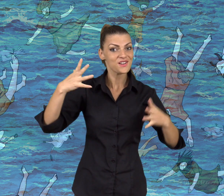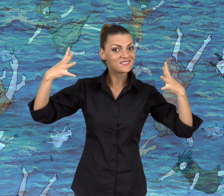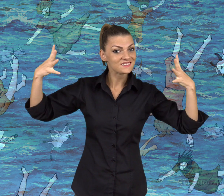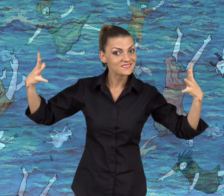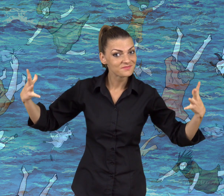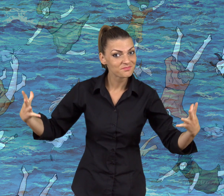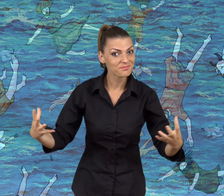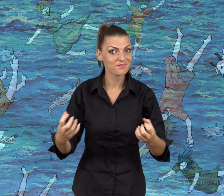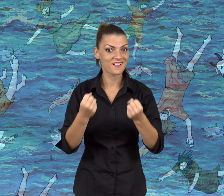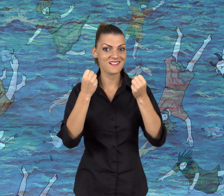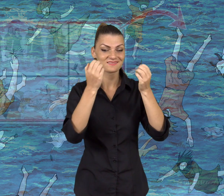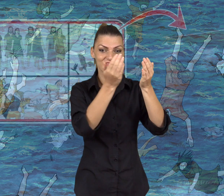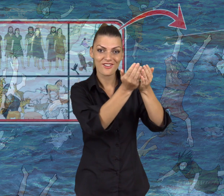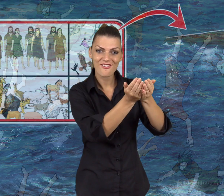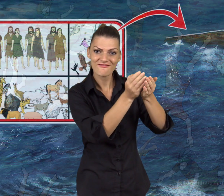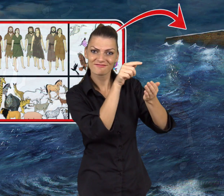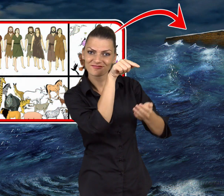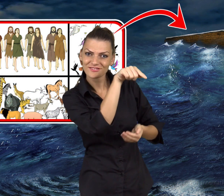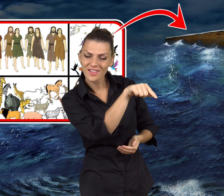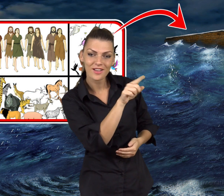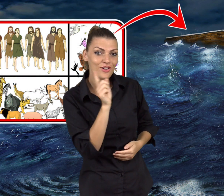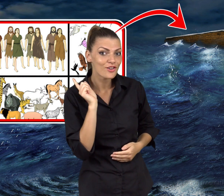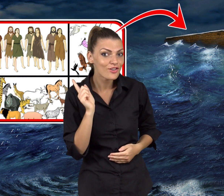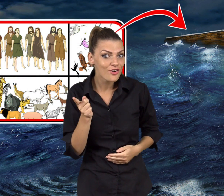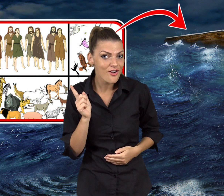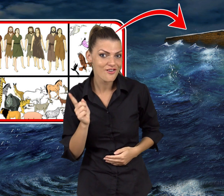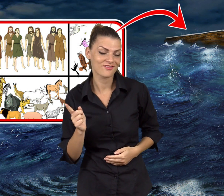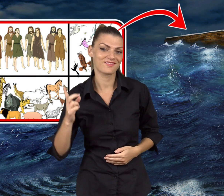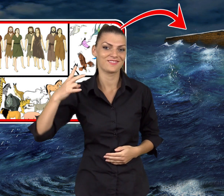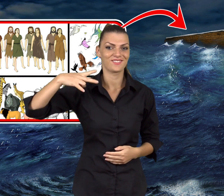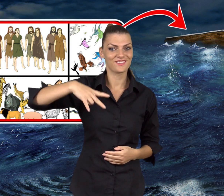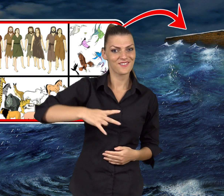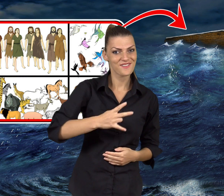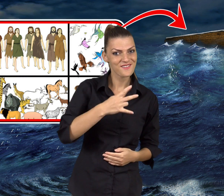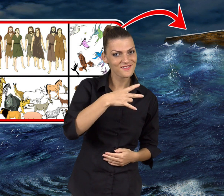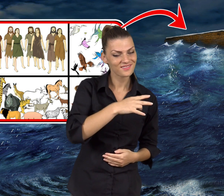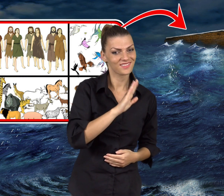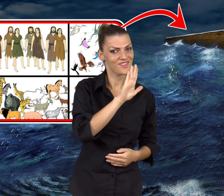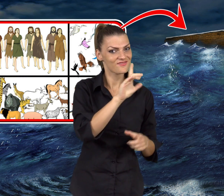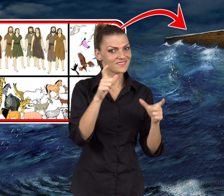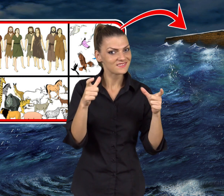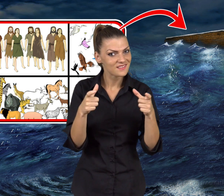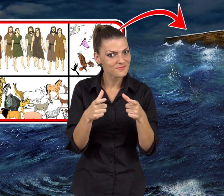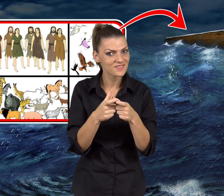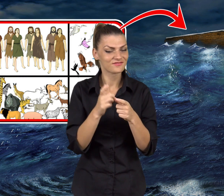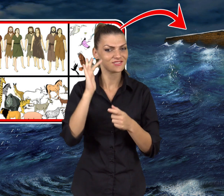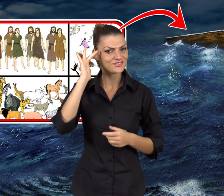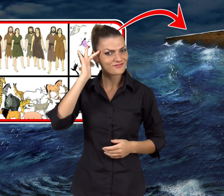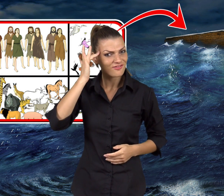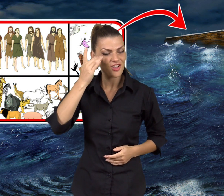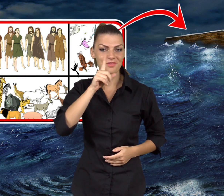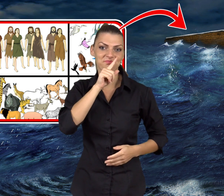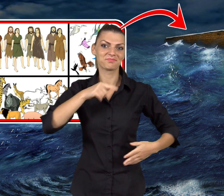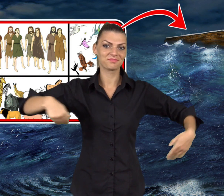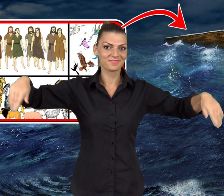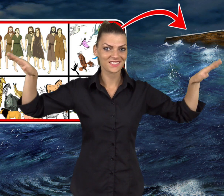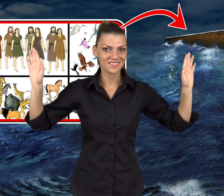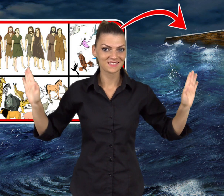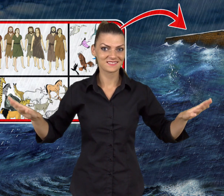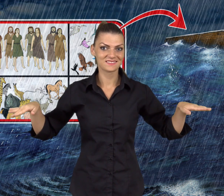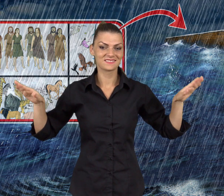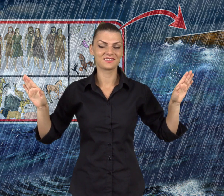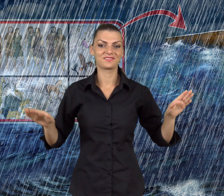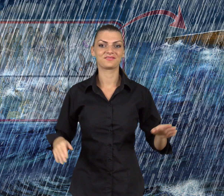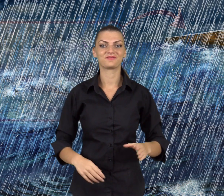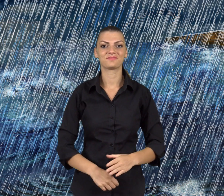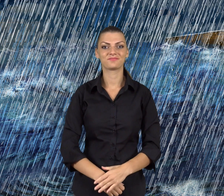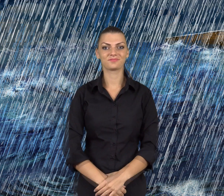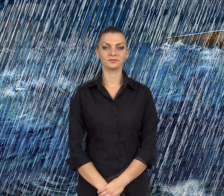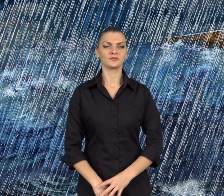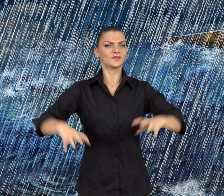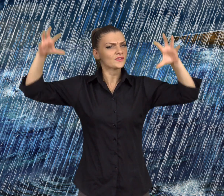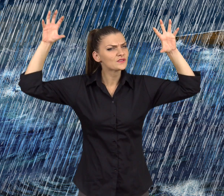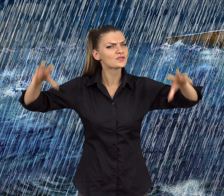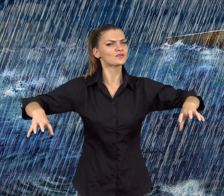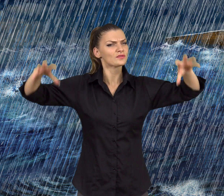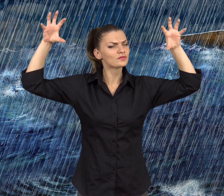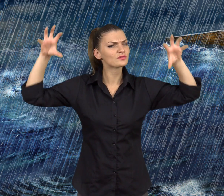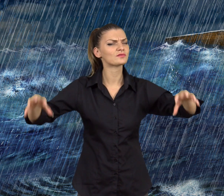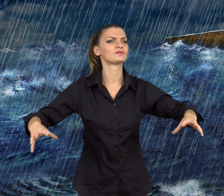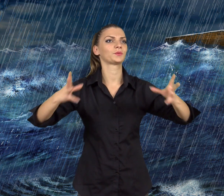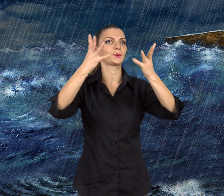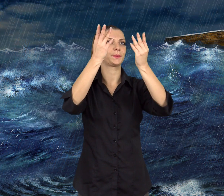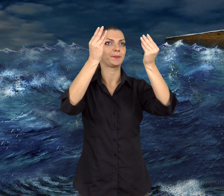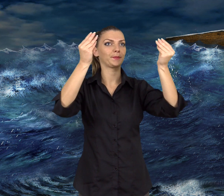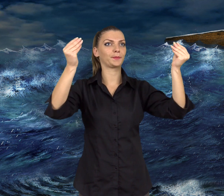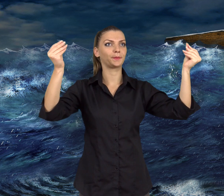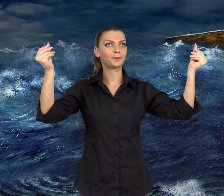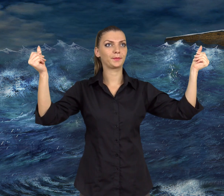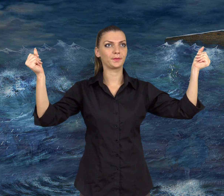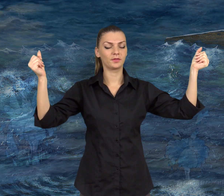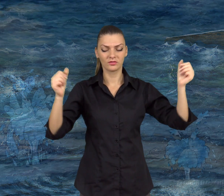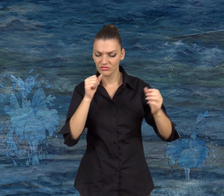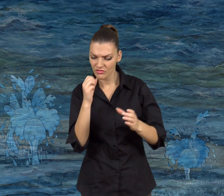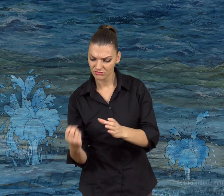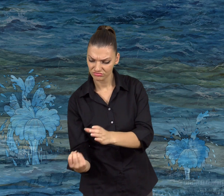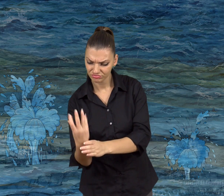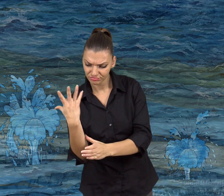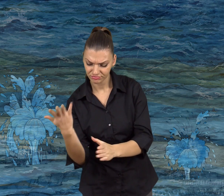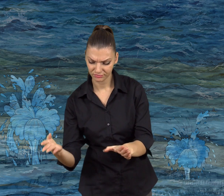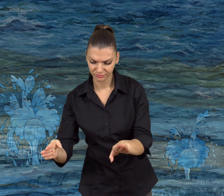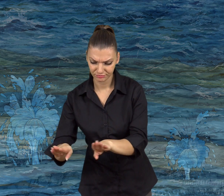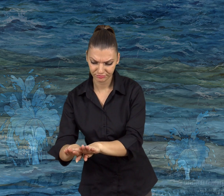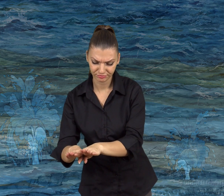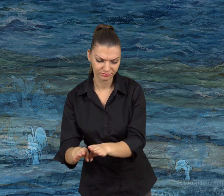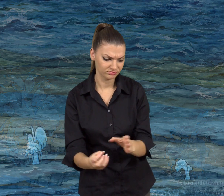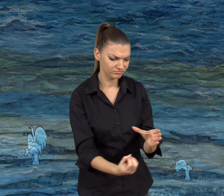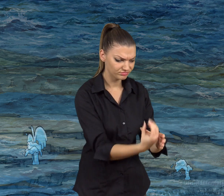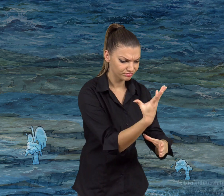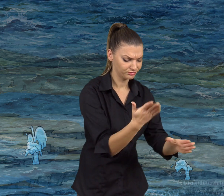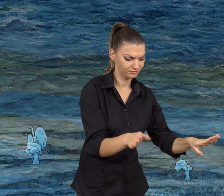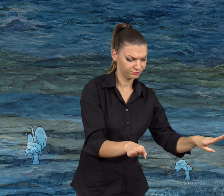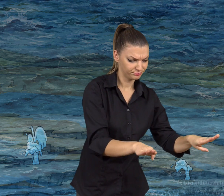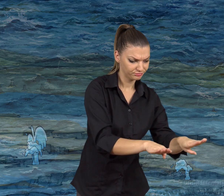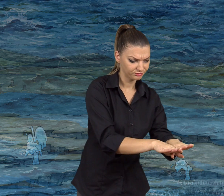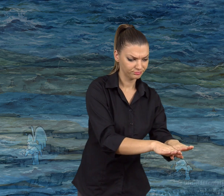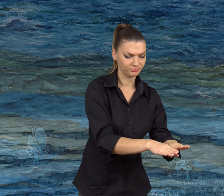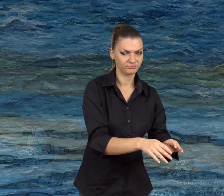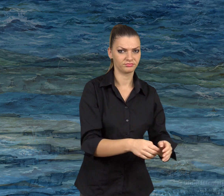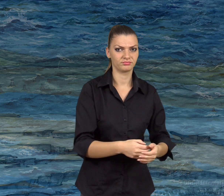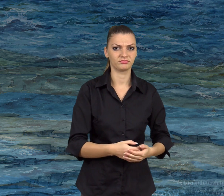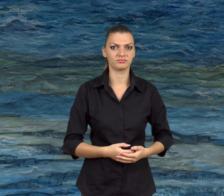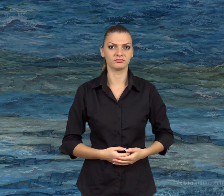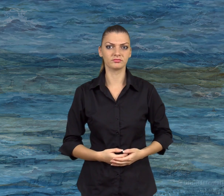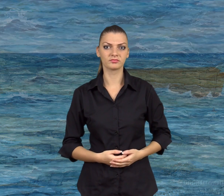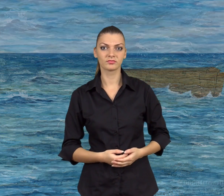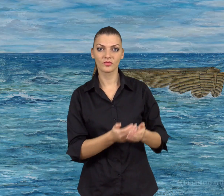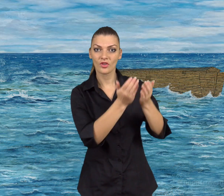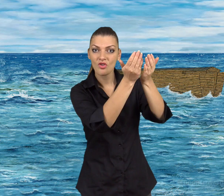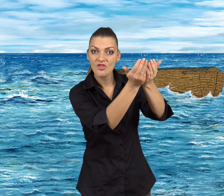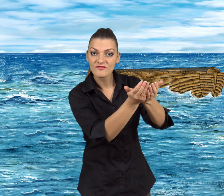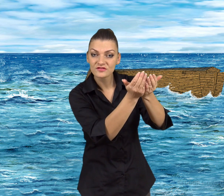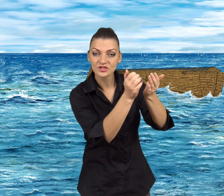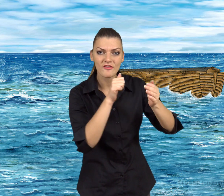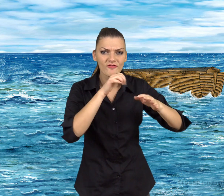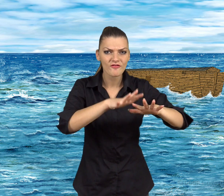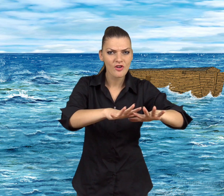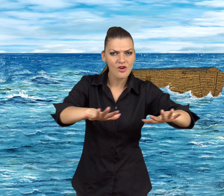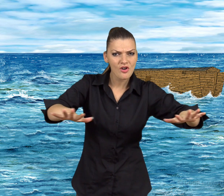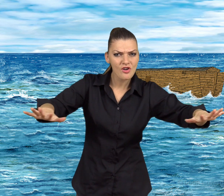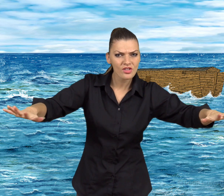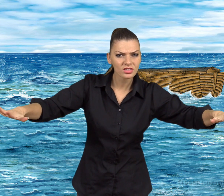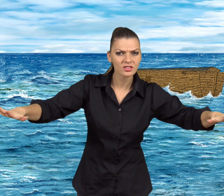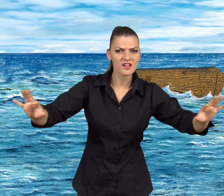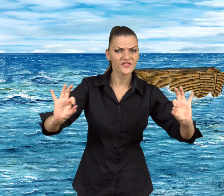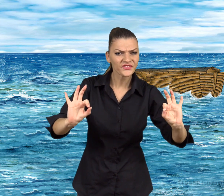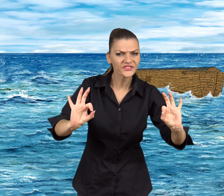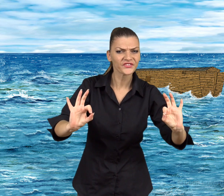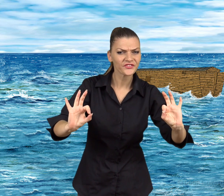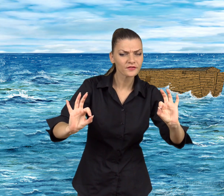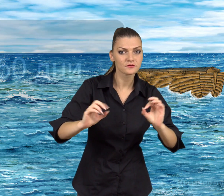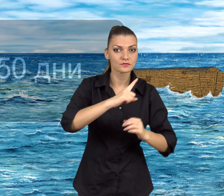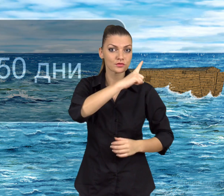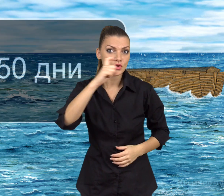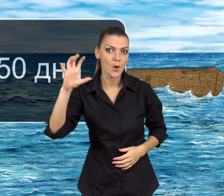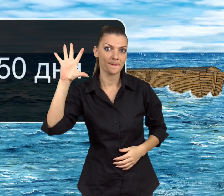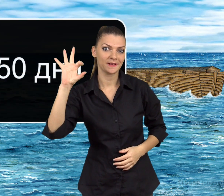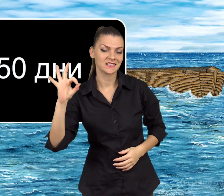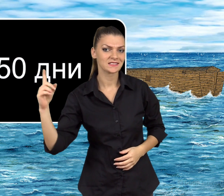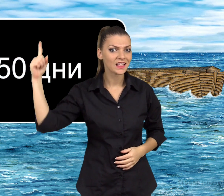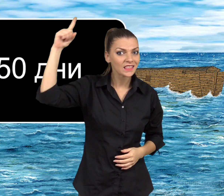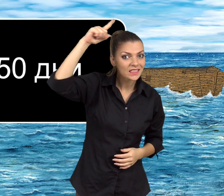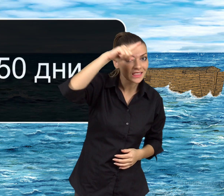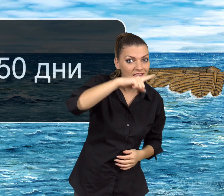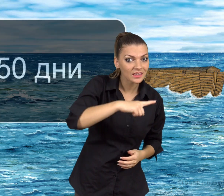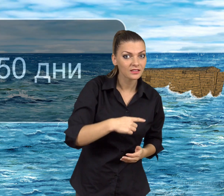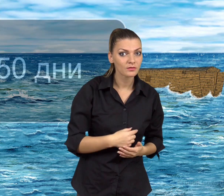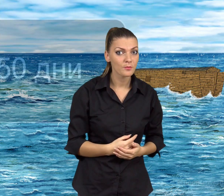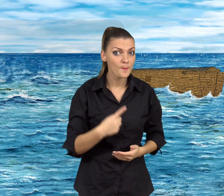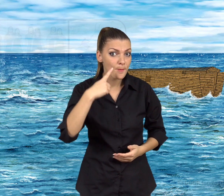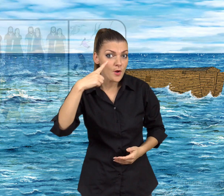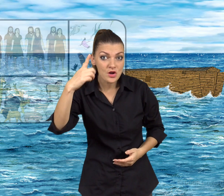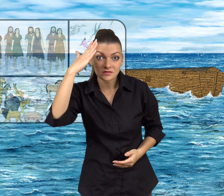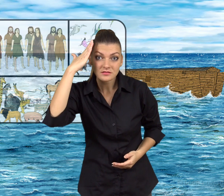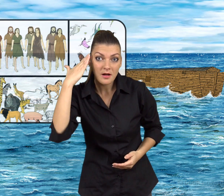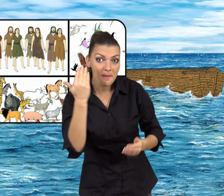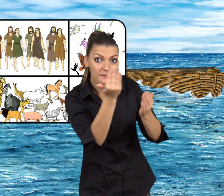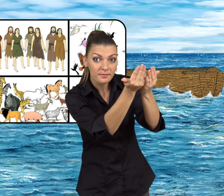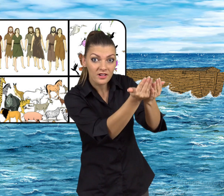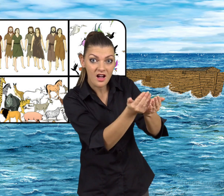they were blotted out from the earth, and only Noah and those with him in the ark remained. And the waters prevailed upon the earth for 150 days.